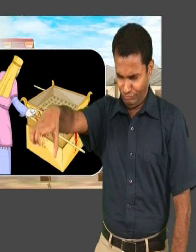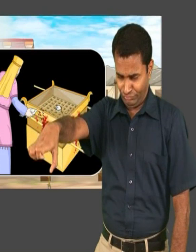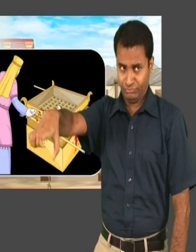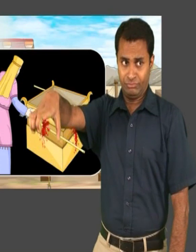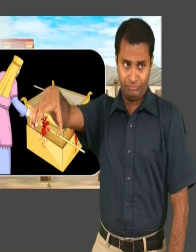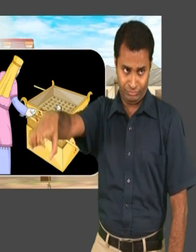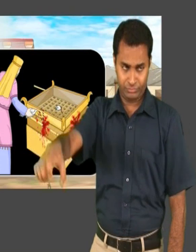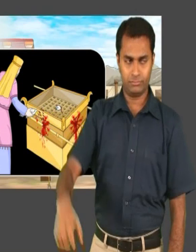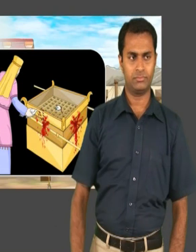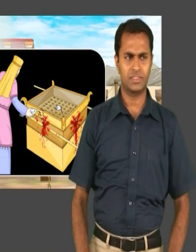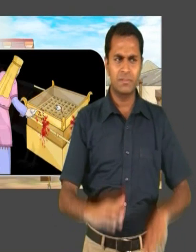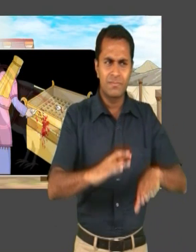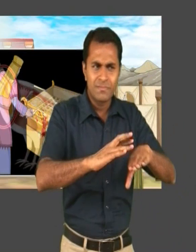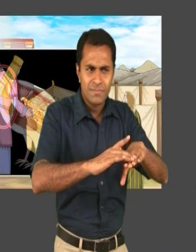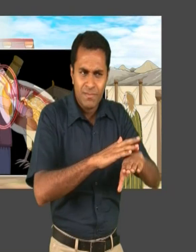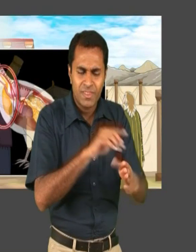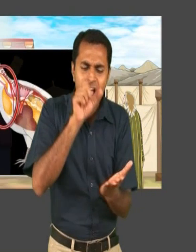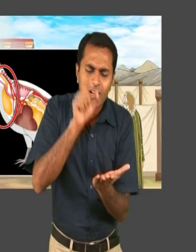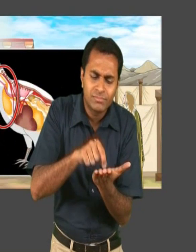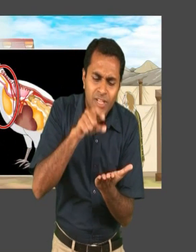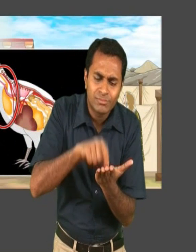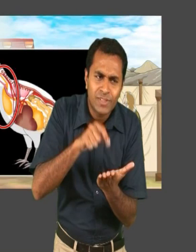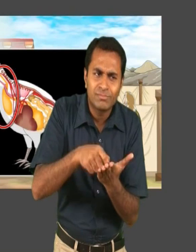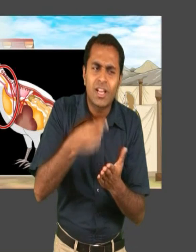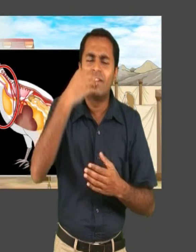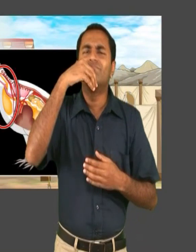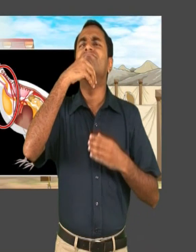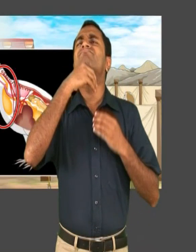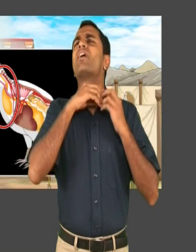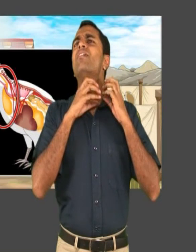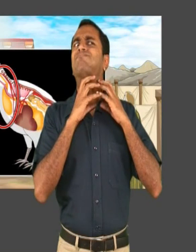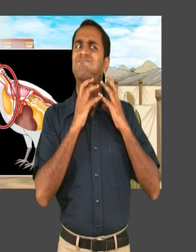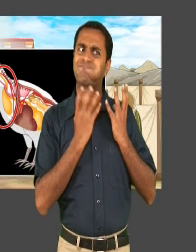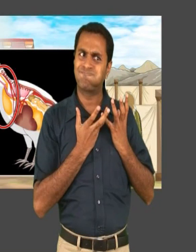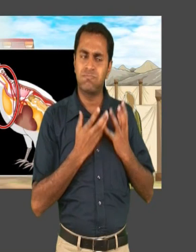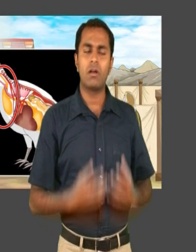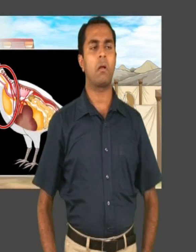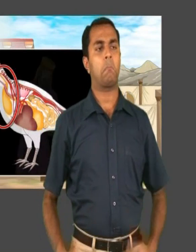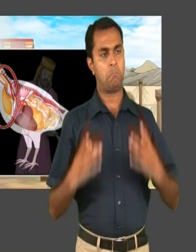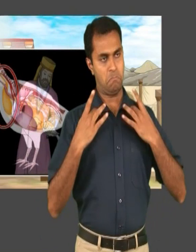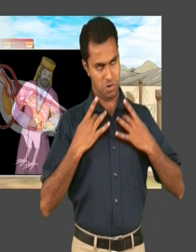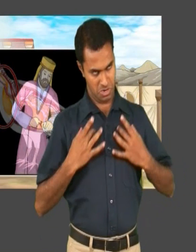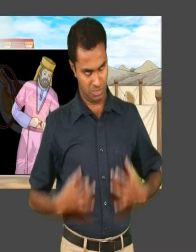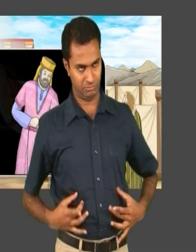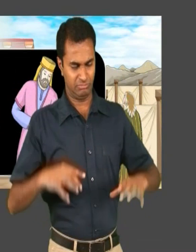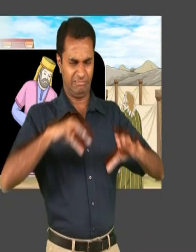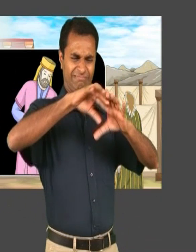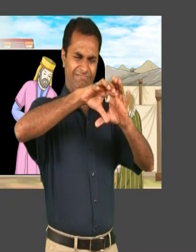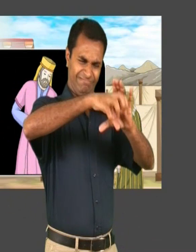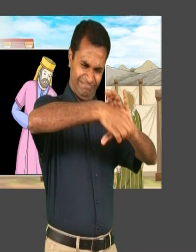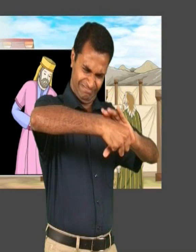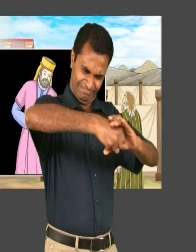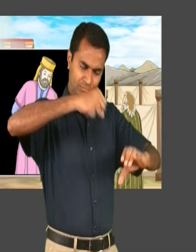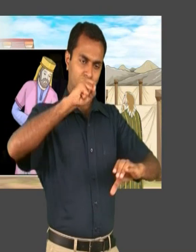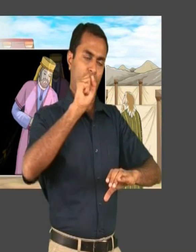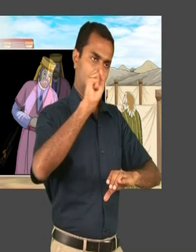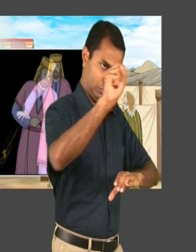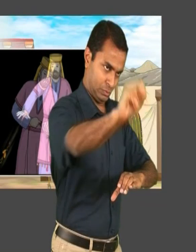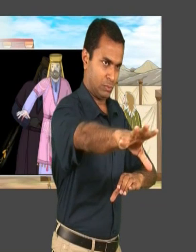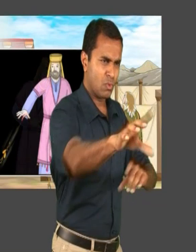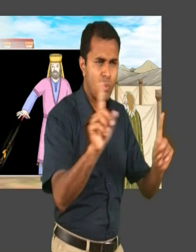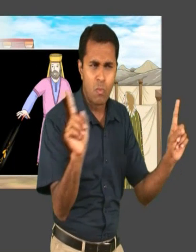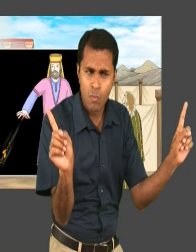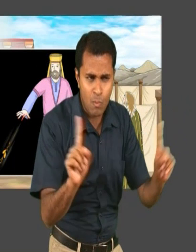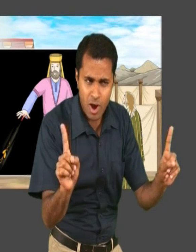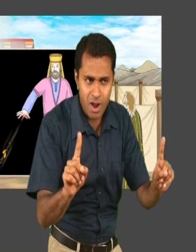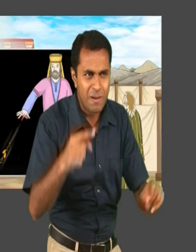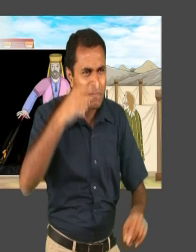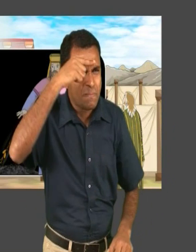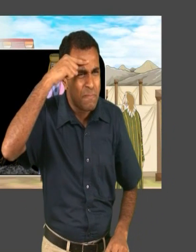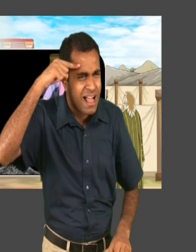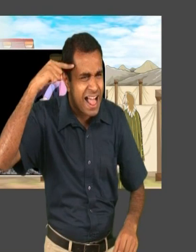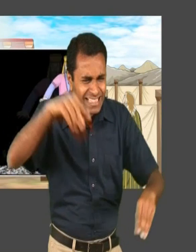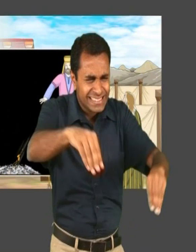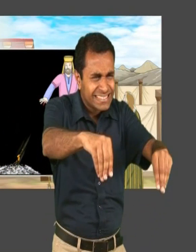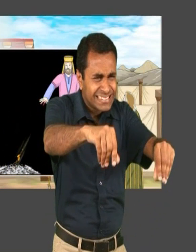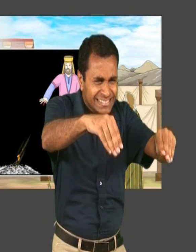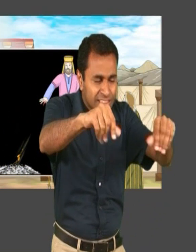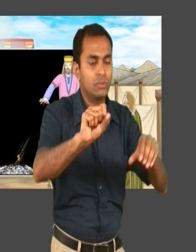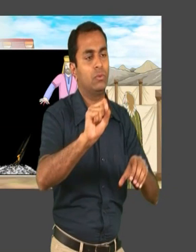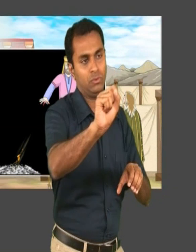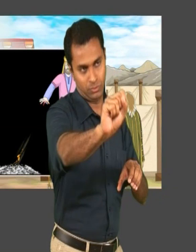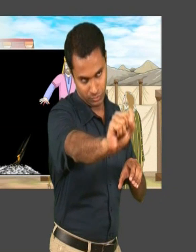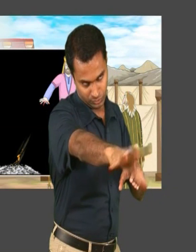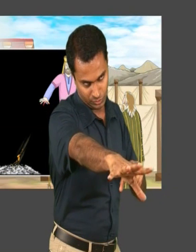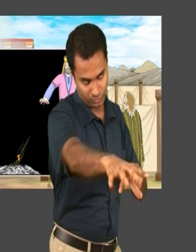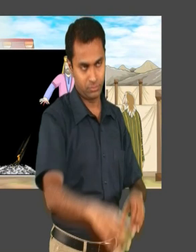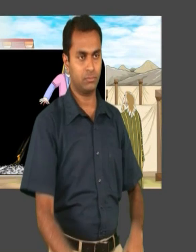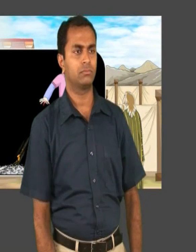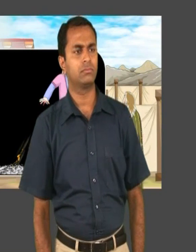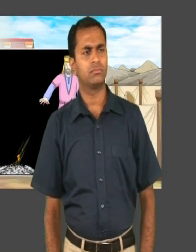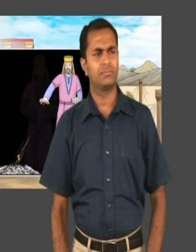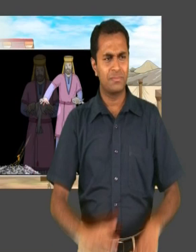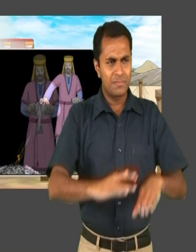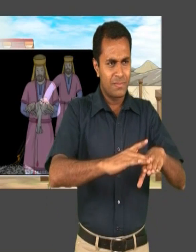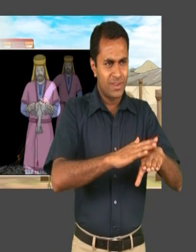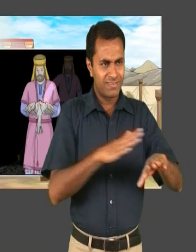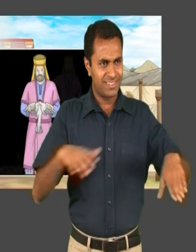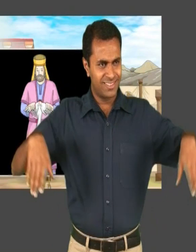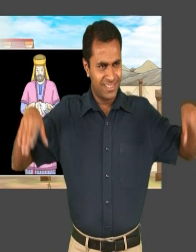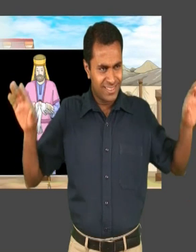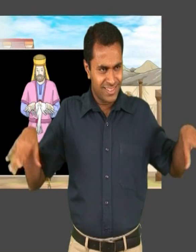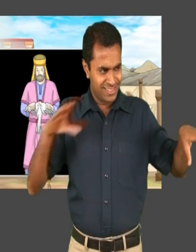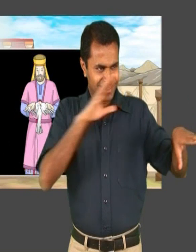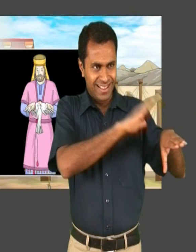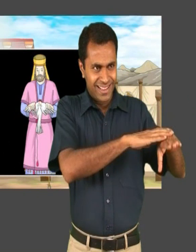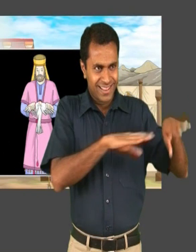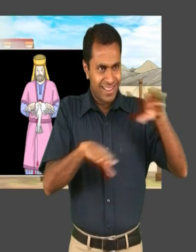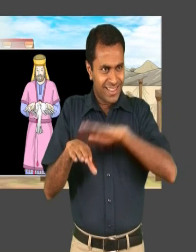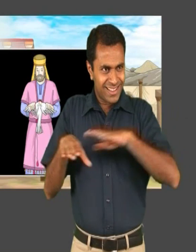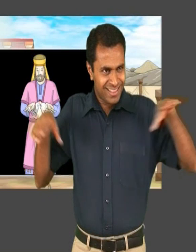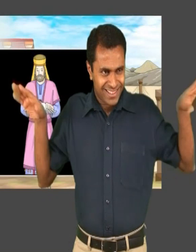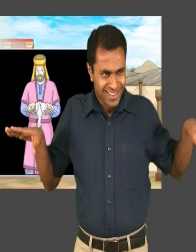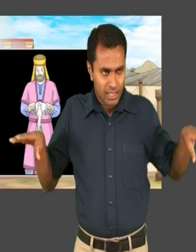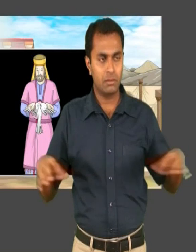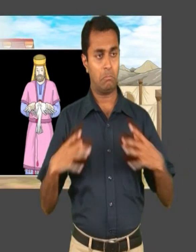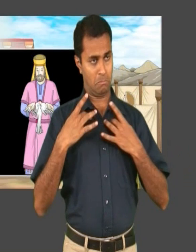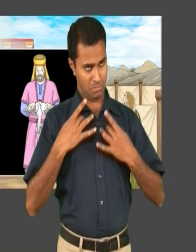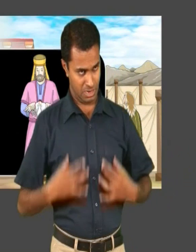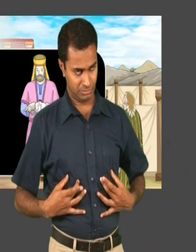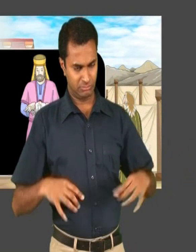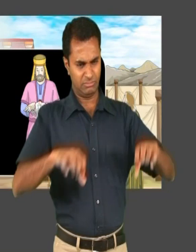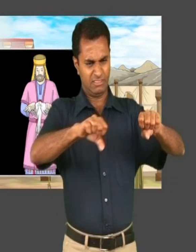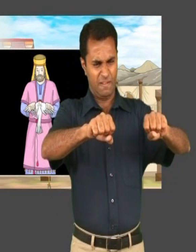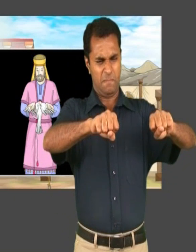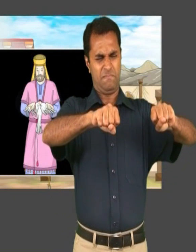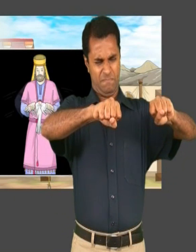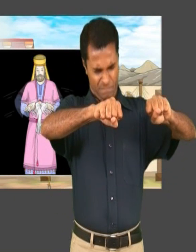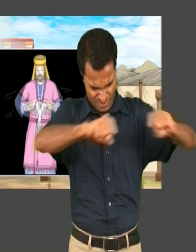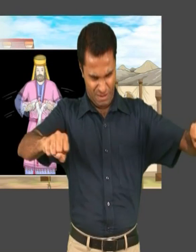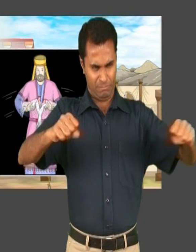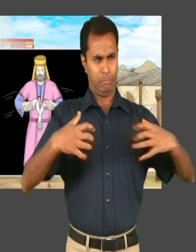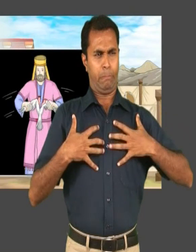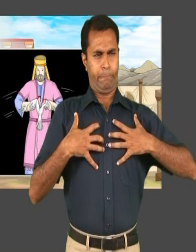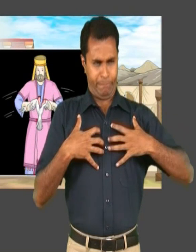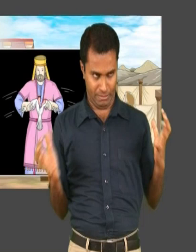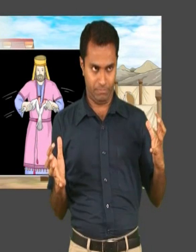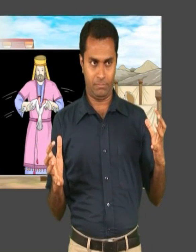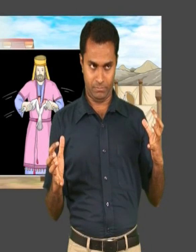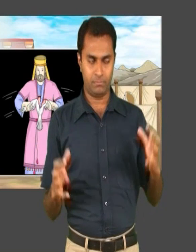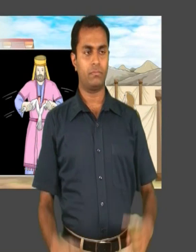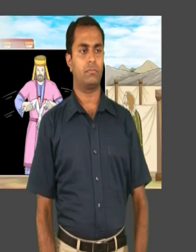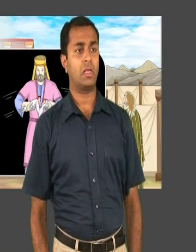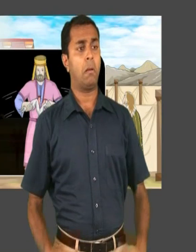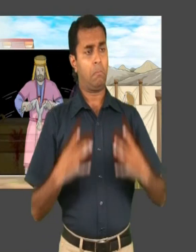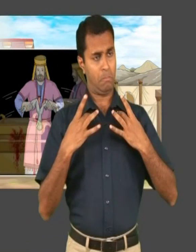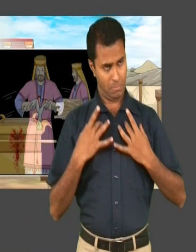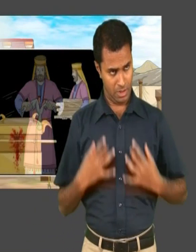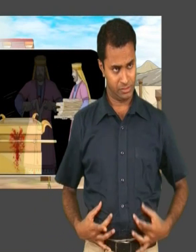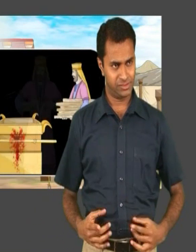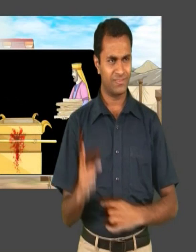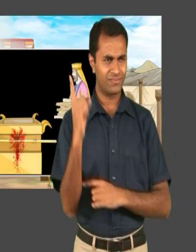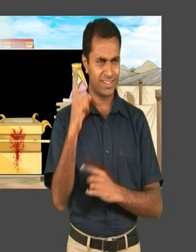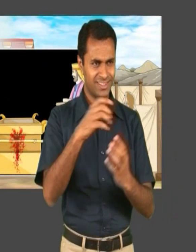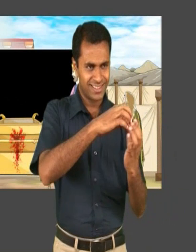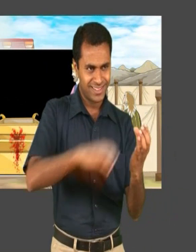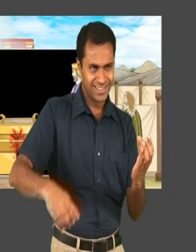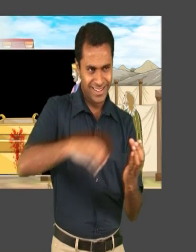And he is to remove the crop with its contents and throw it to the east side of the altar, in the place for ashes. He shall tear it open by its wings, without dividing the bird completely.